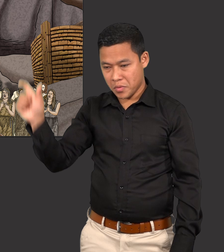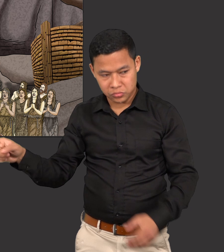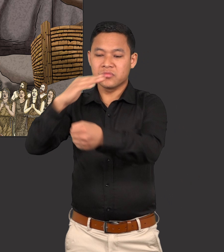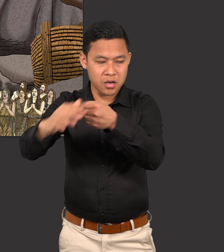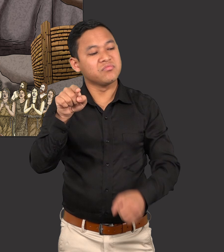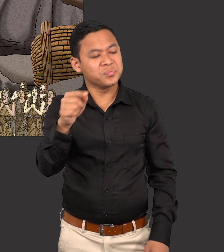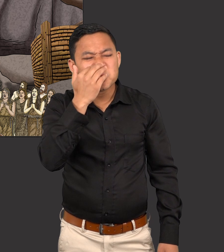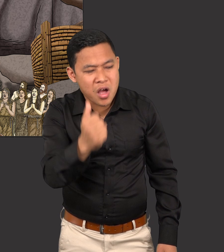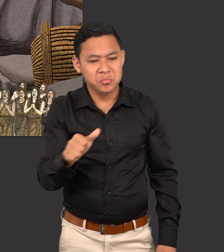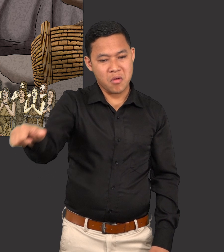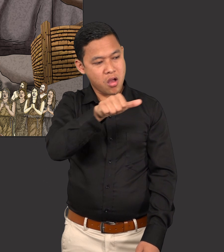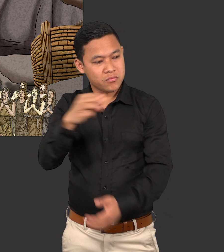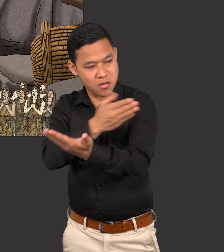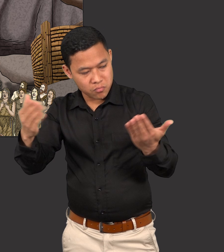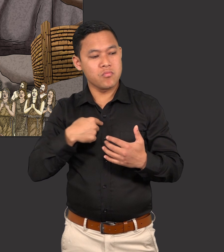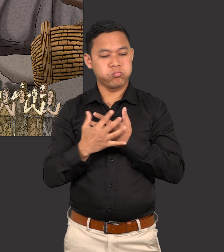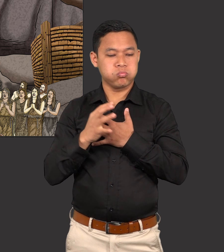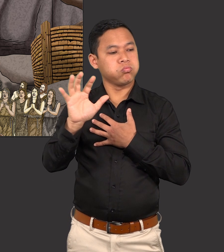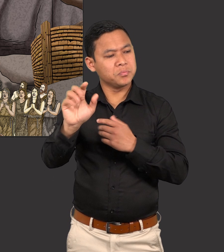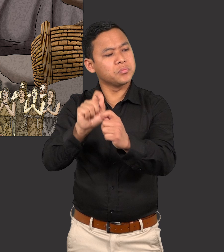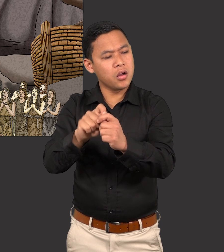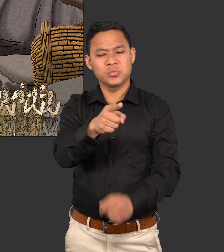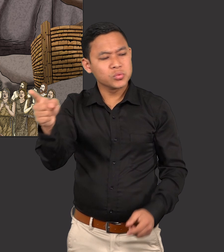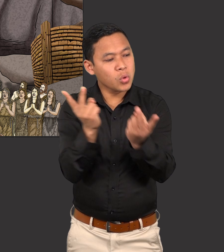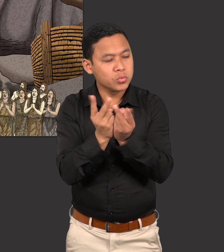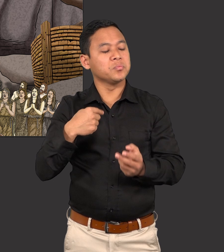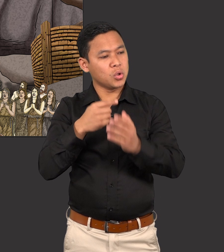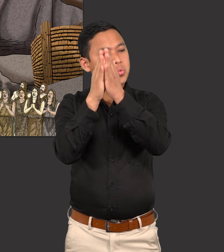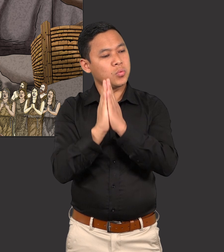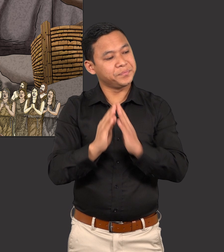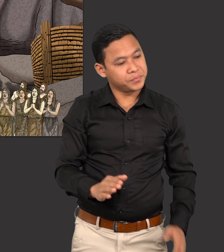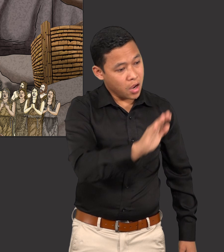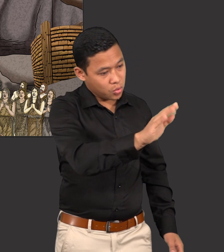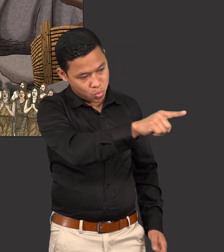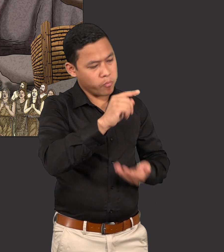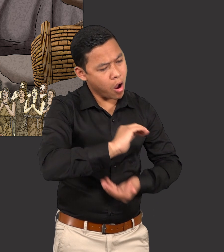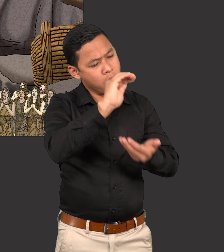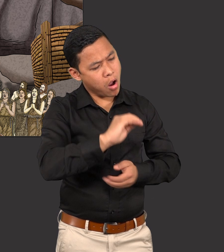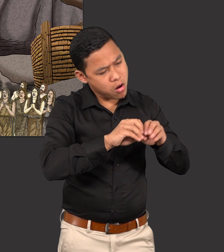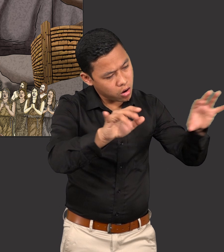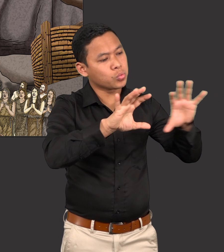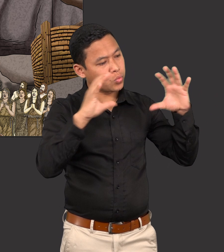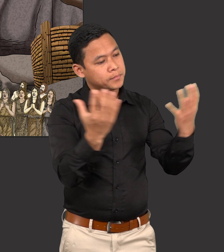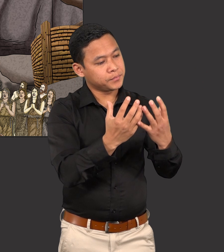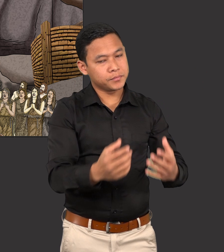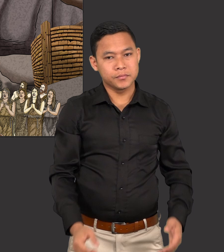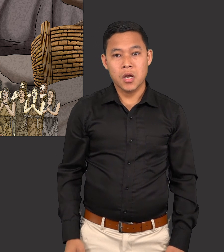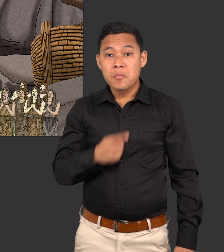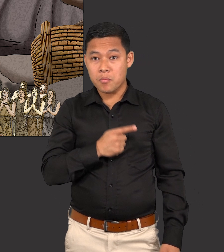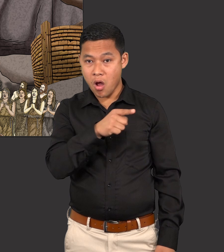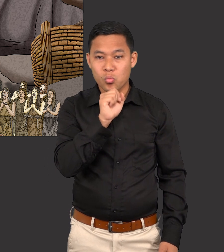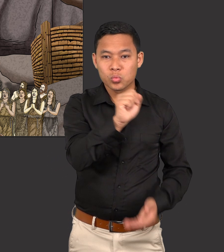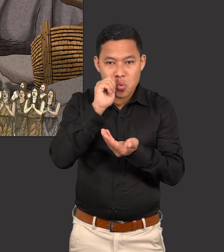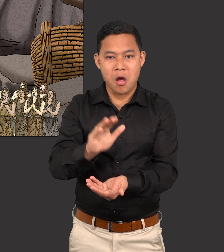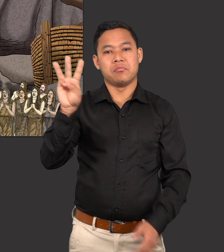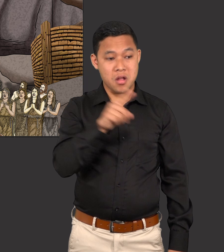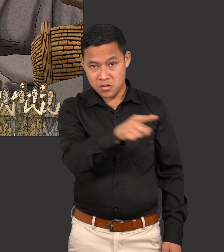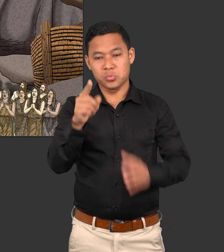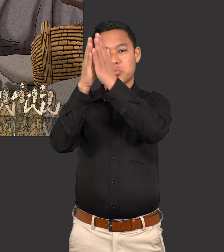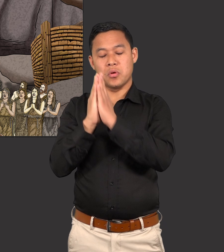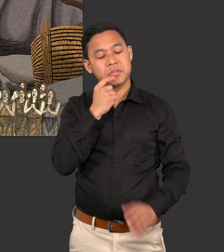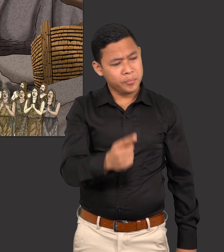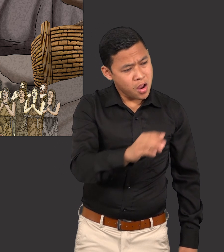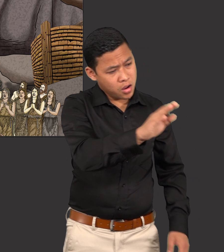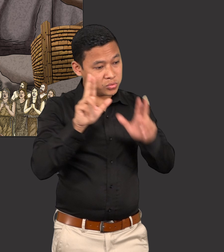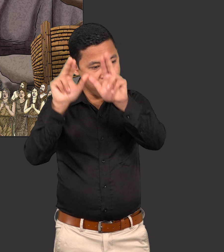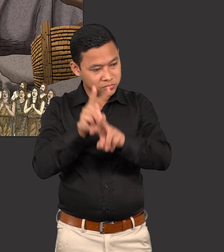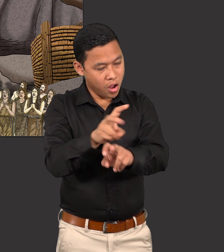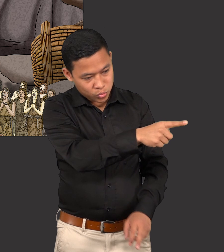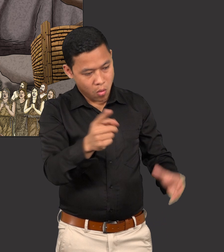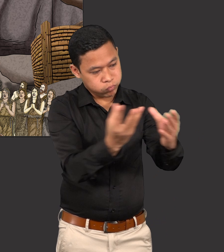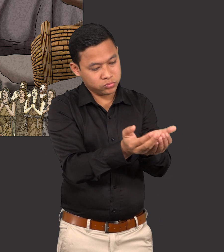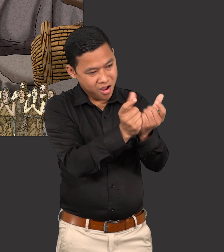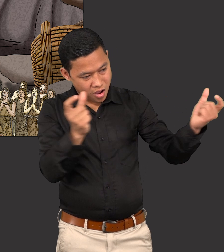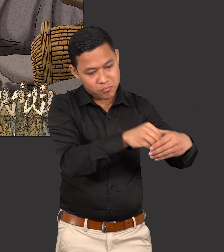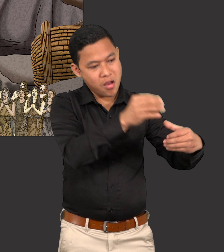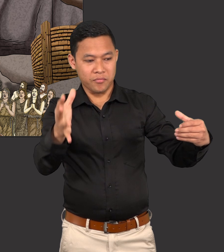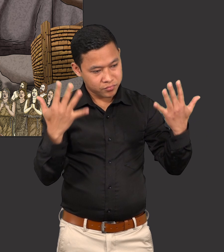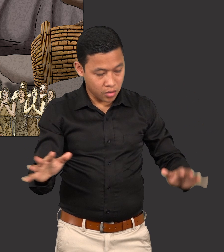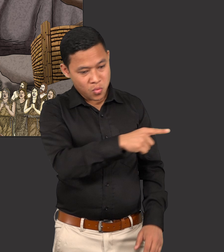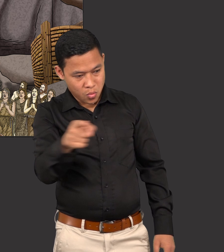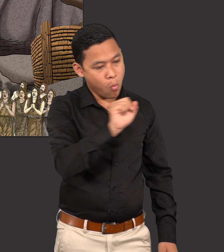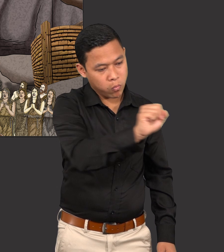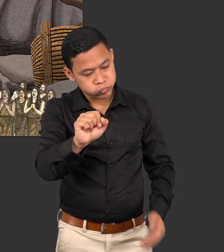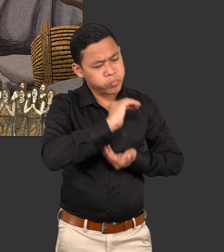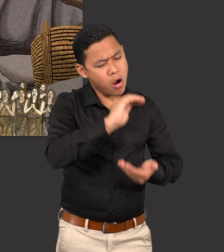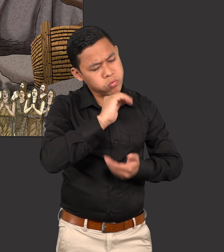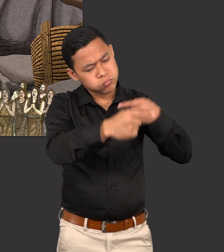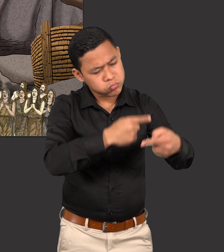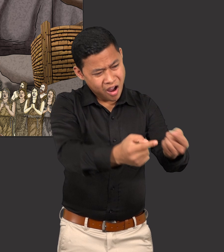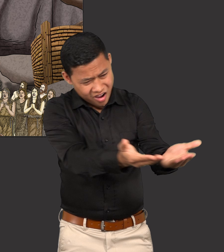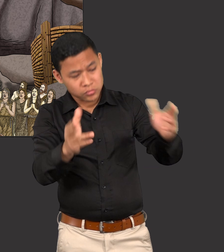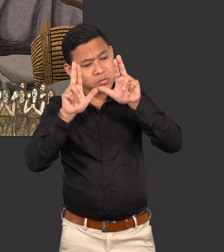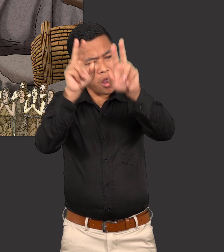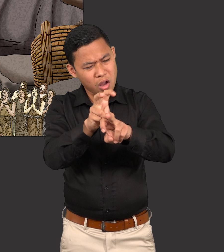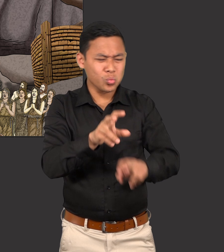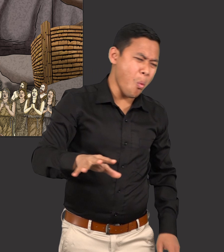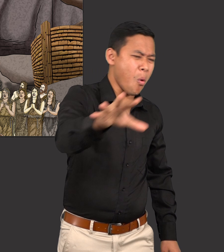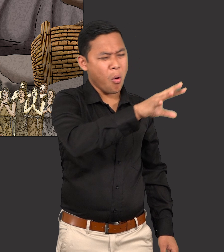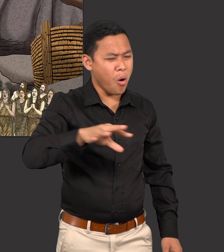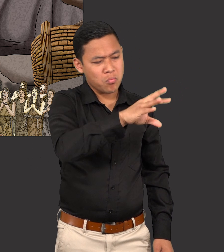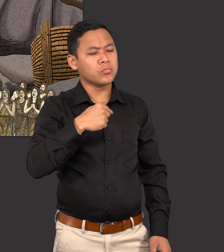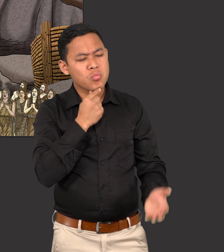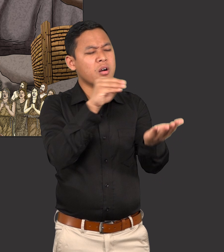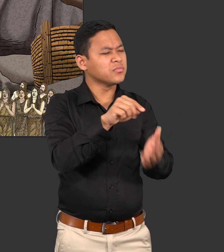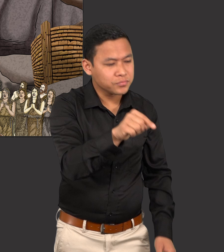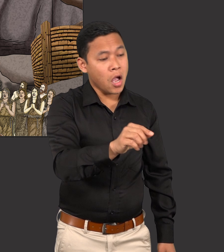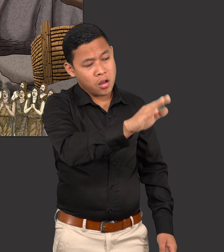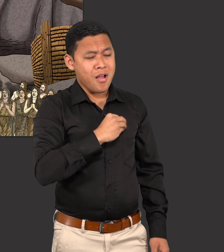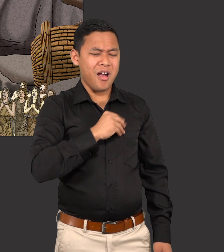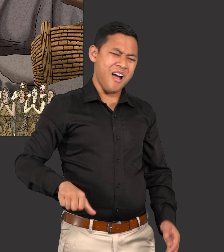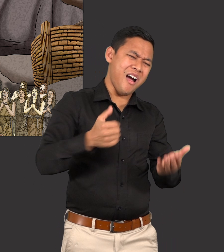Then God said to Noah and his sons with him, “Behold, I now establish My covenant with you and your descendants after you, and with every living creature that was with you—the birds, the livestock, and every beast of the earth—every living thing that came out of the ark.